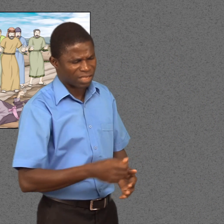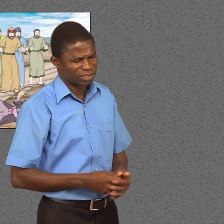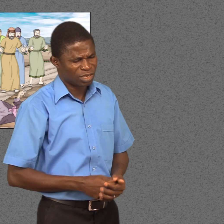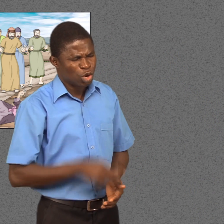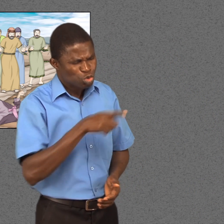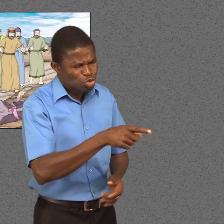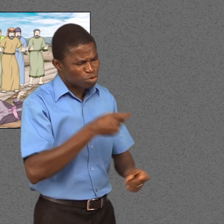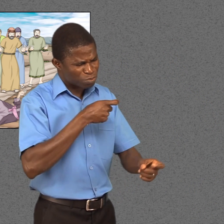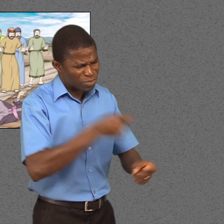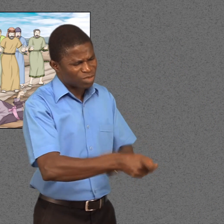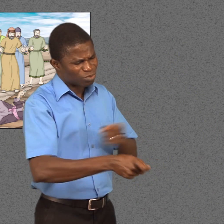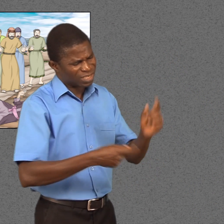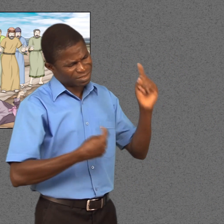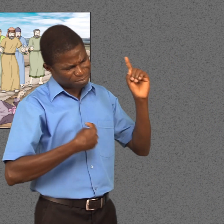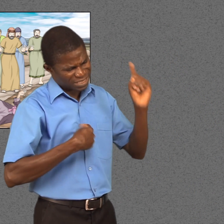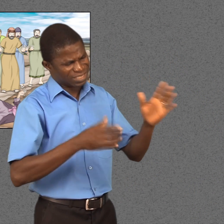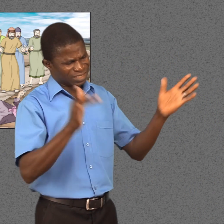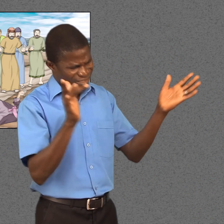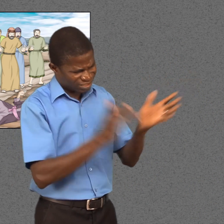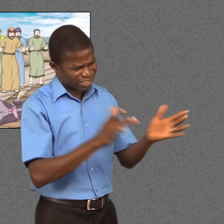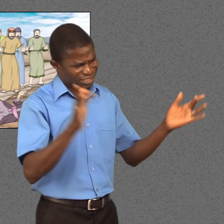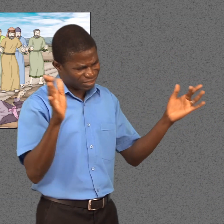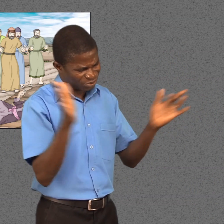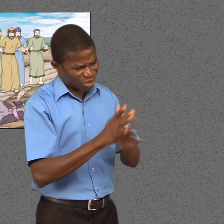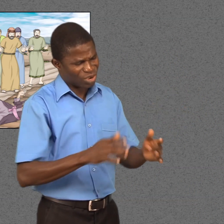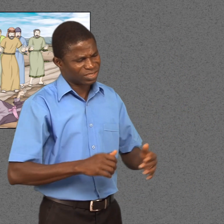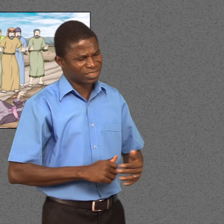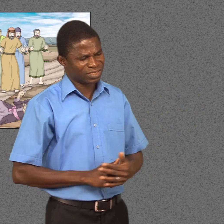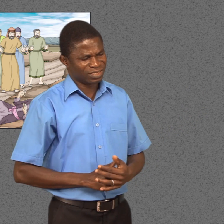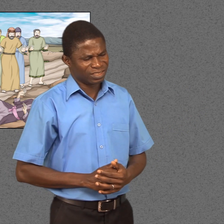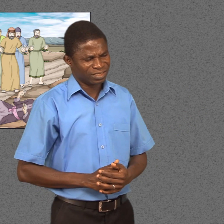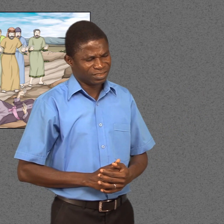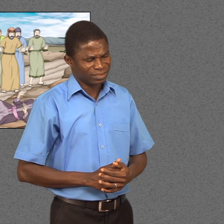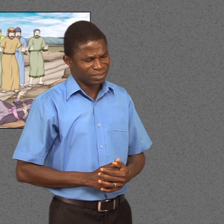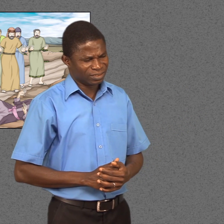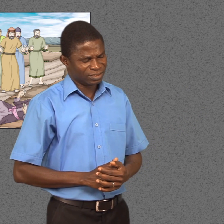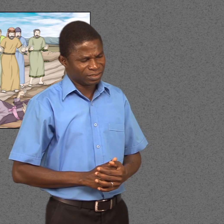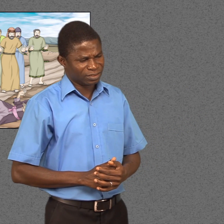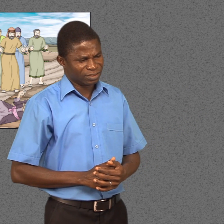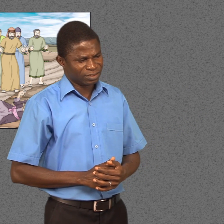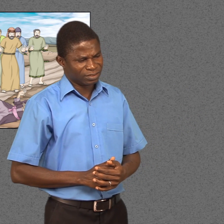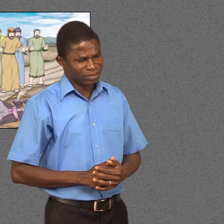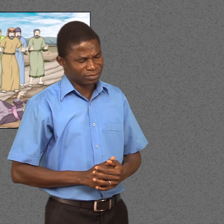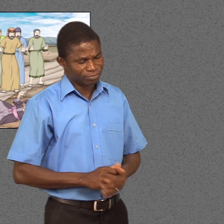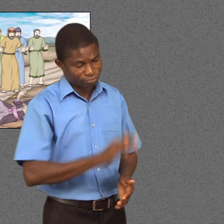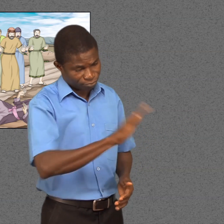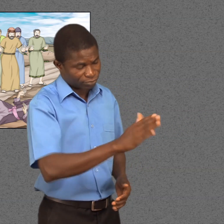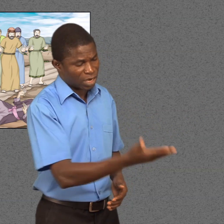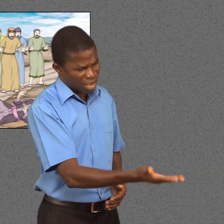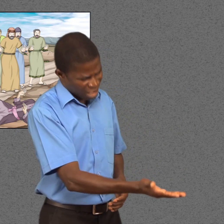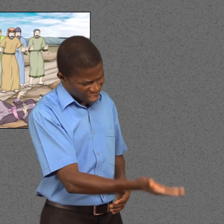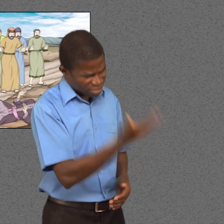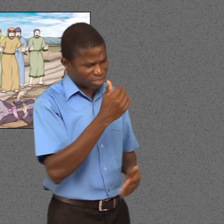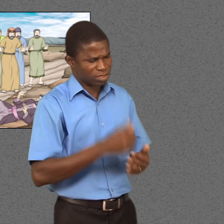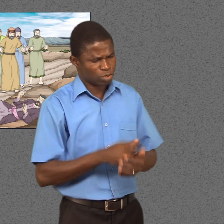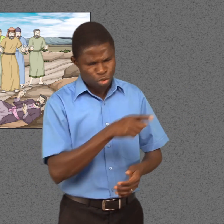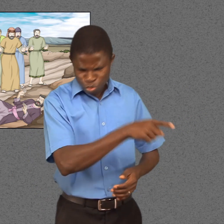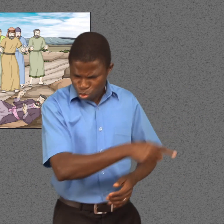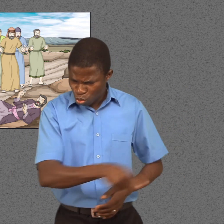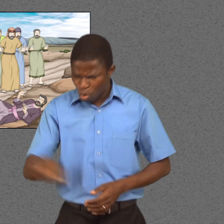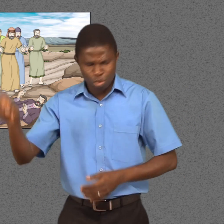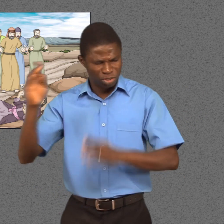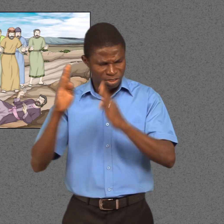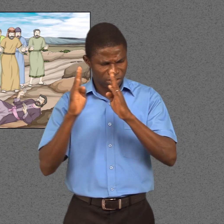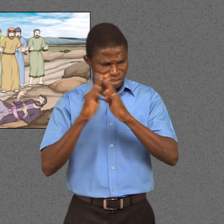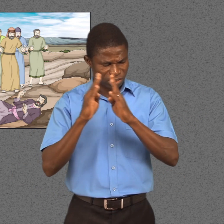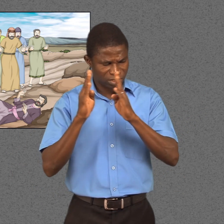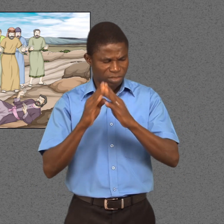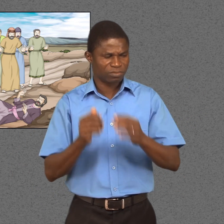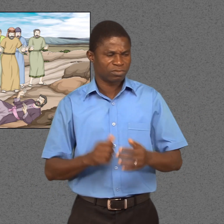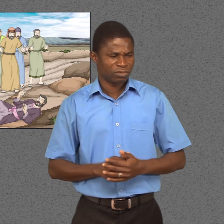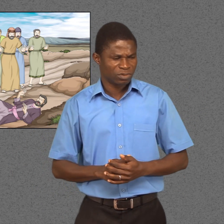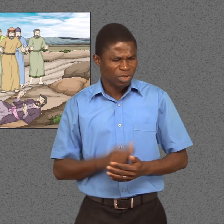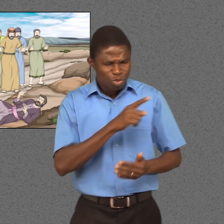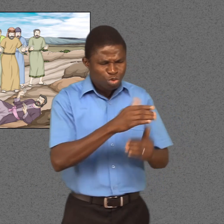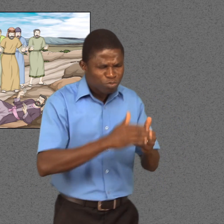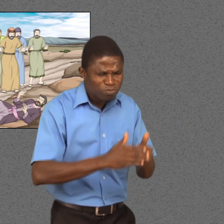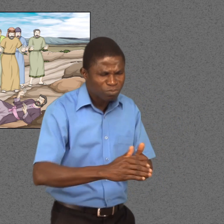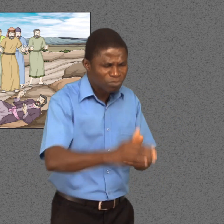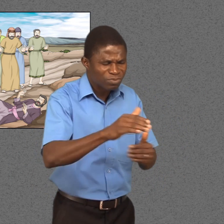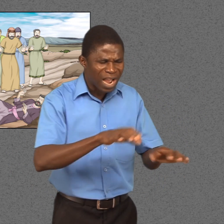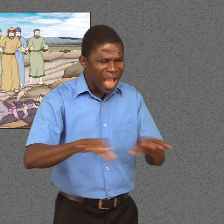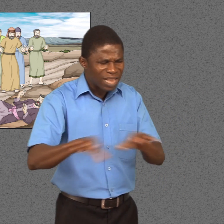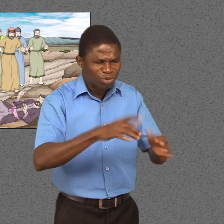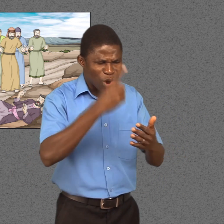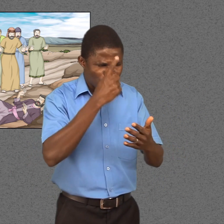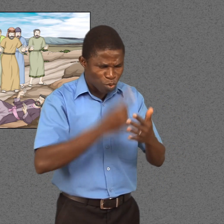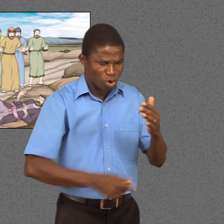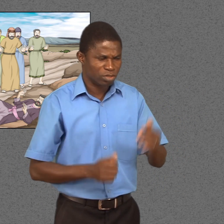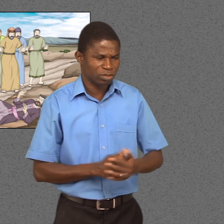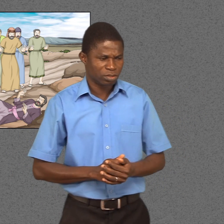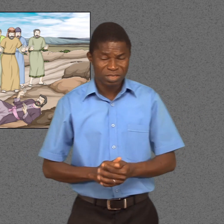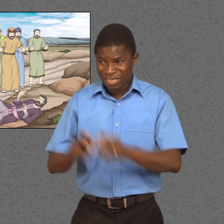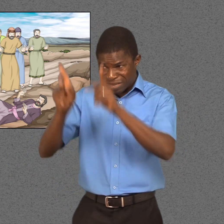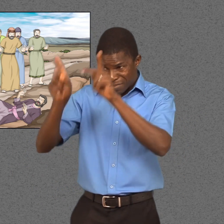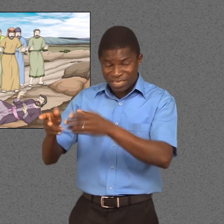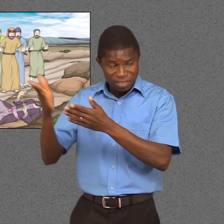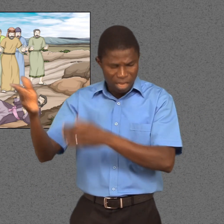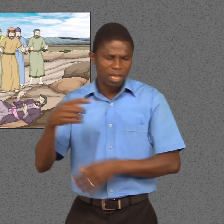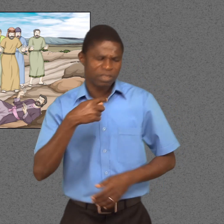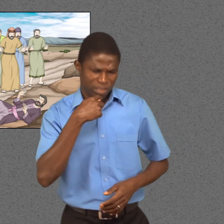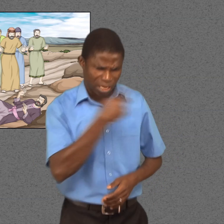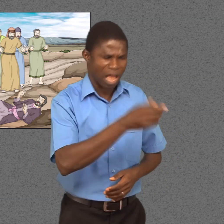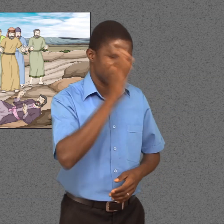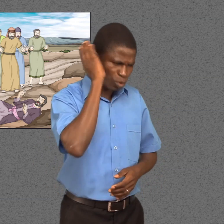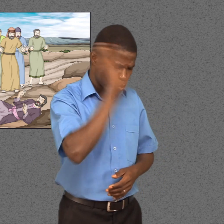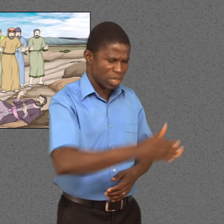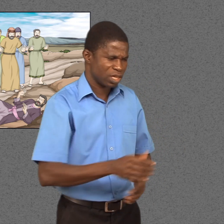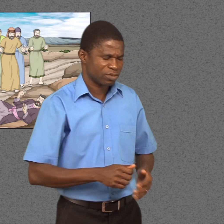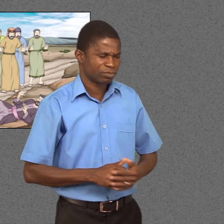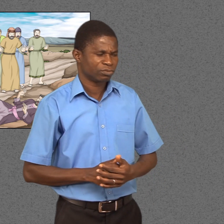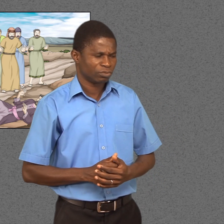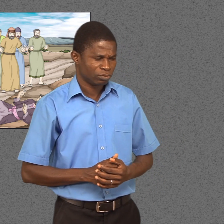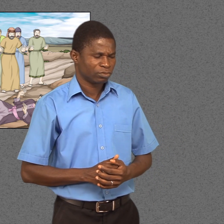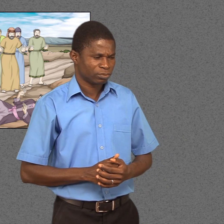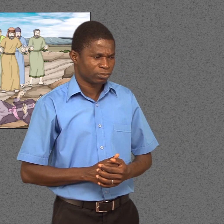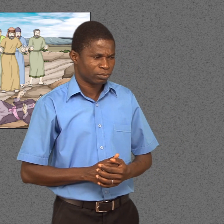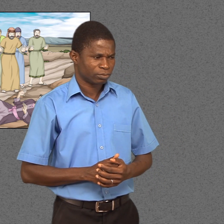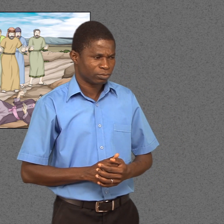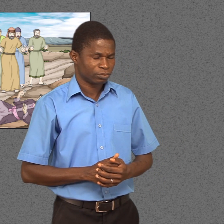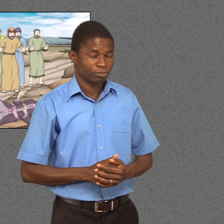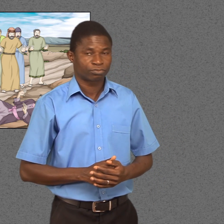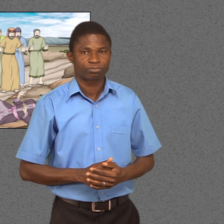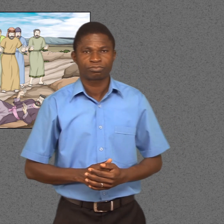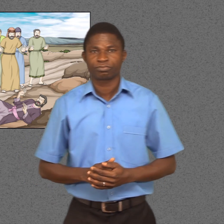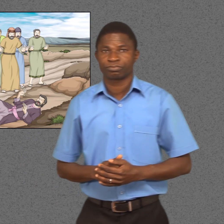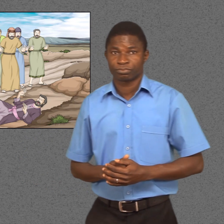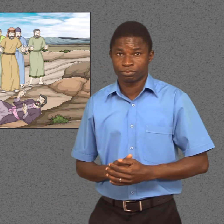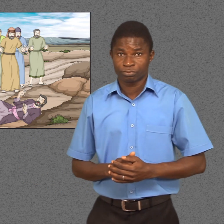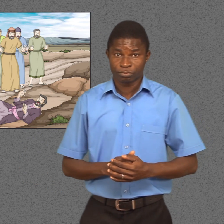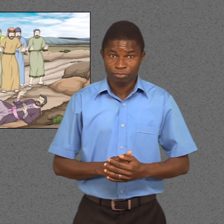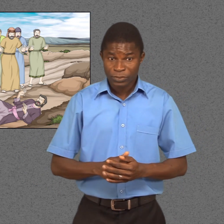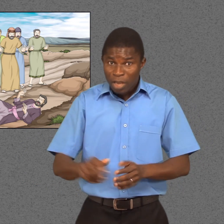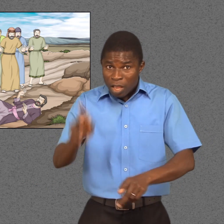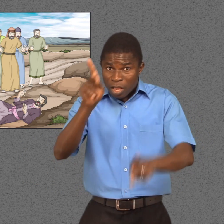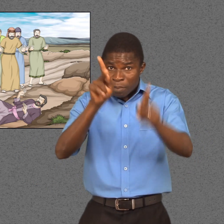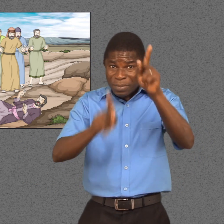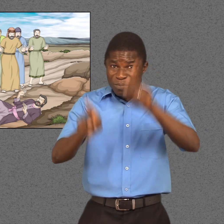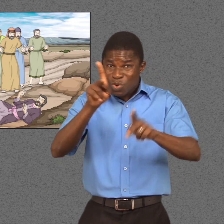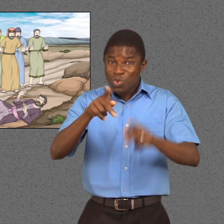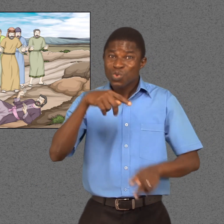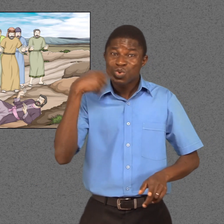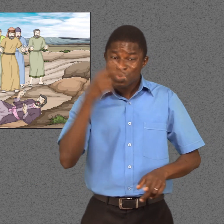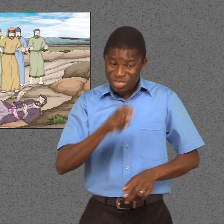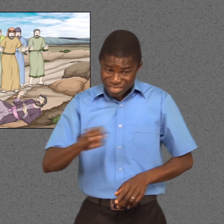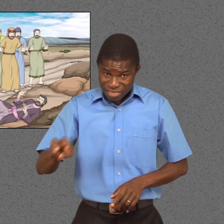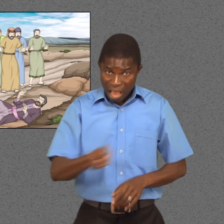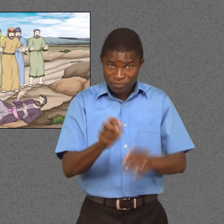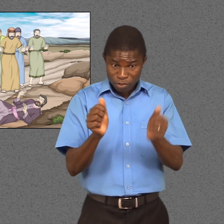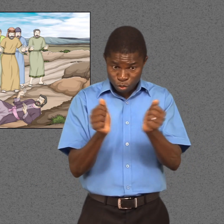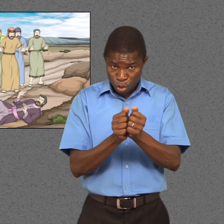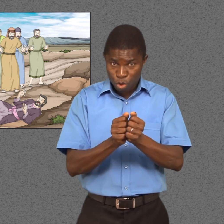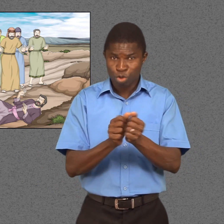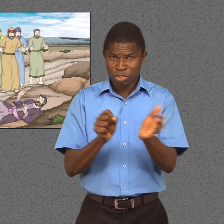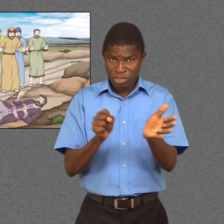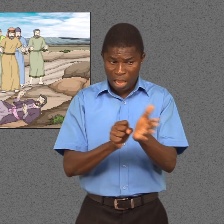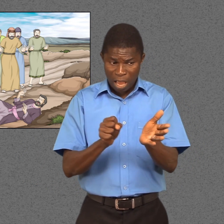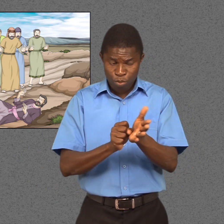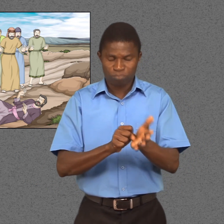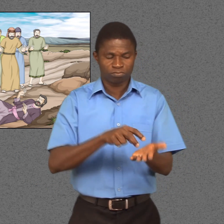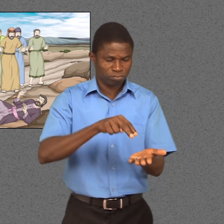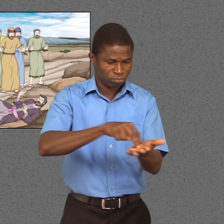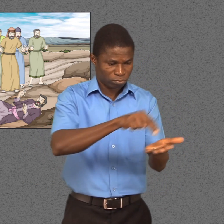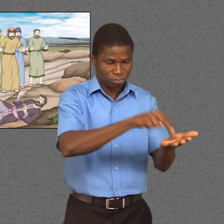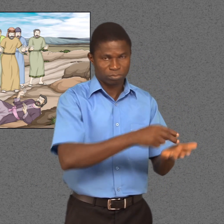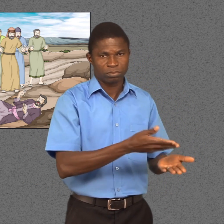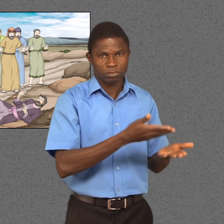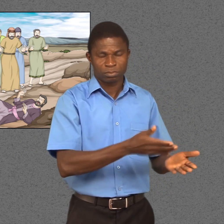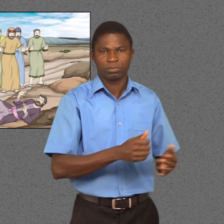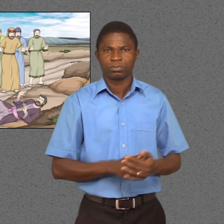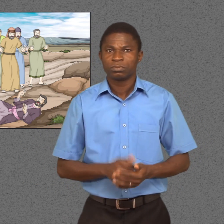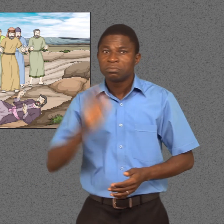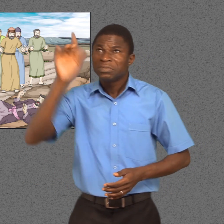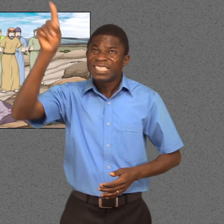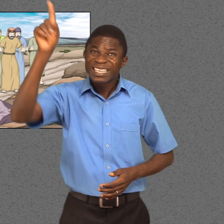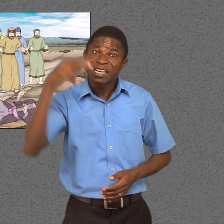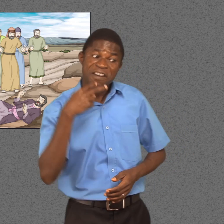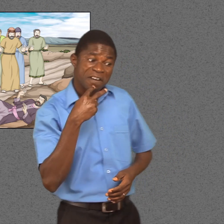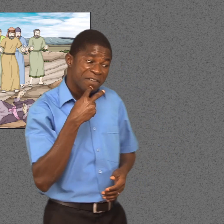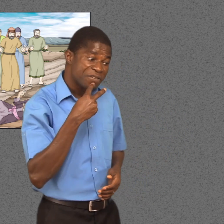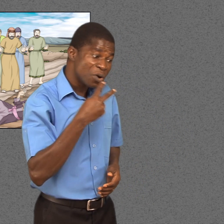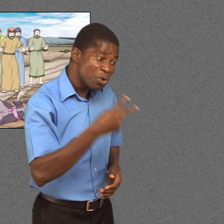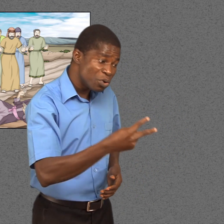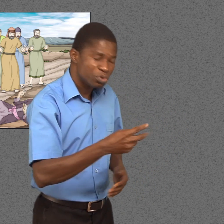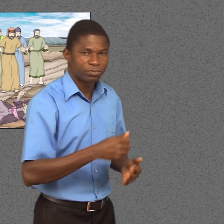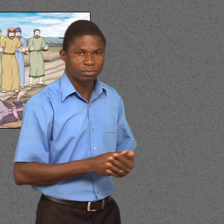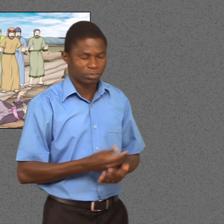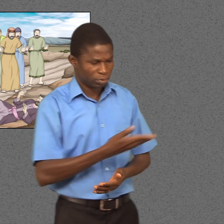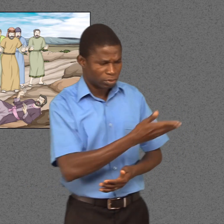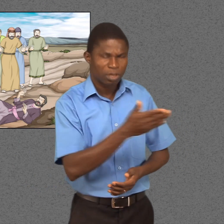“I am Jesus, whom you are persecuting,” He replied. “Now get up and go into the city, and you will be told what you must do.”